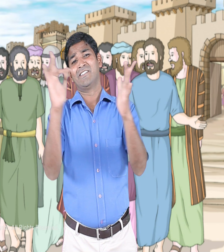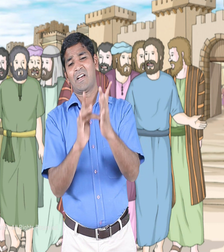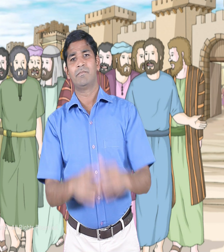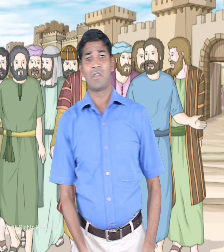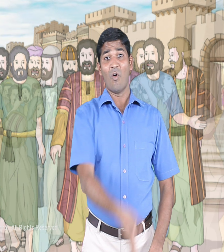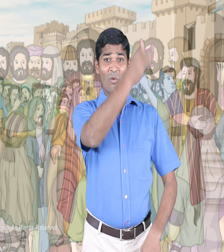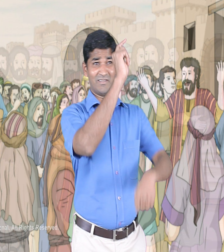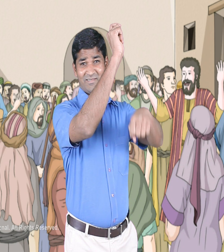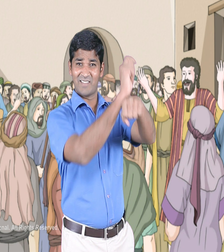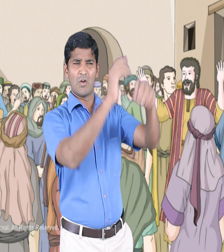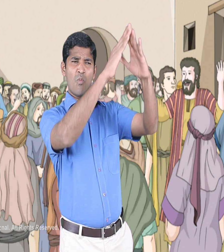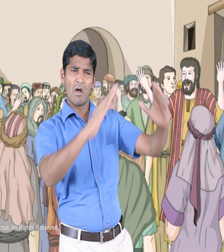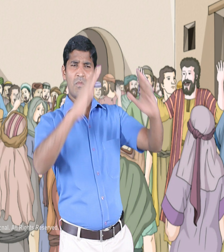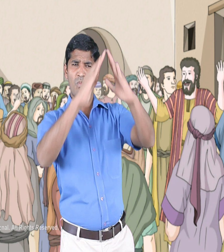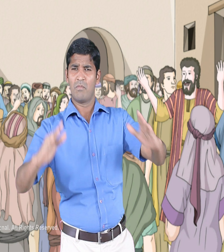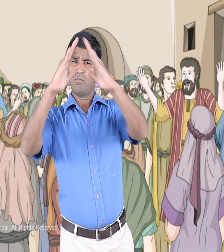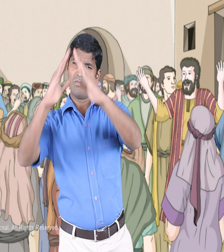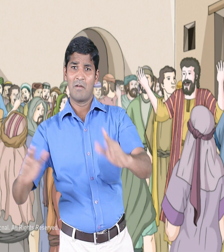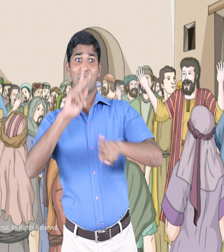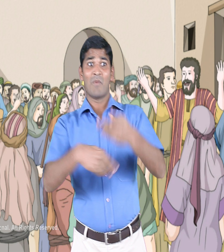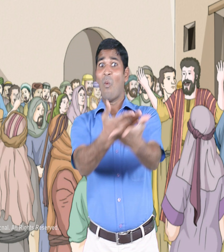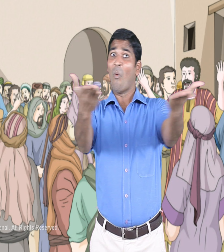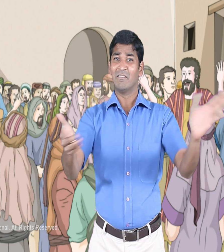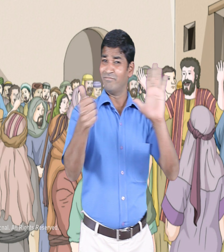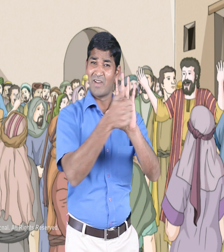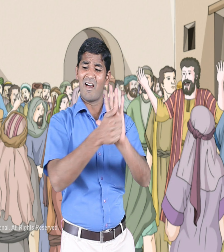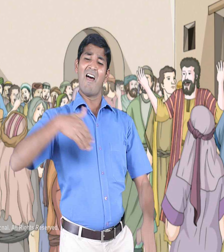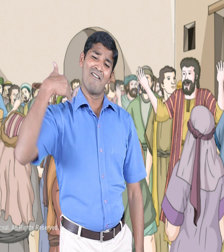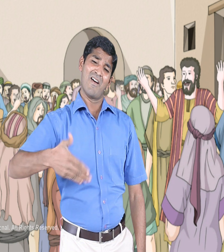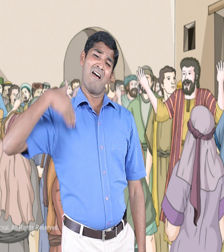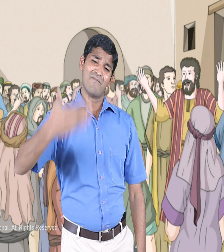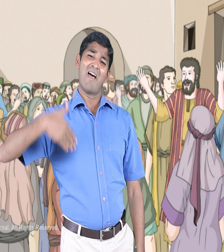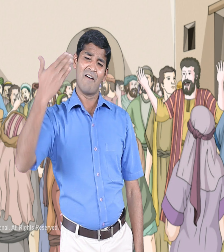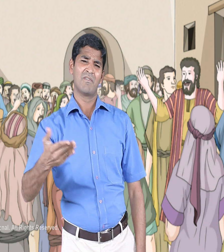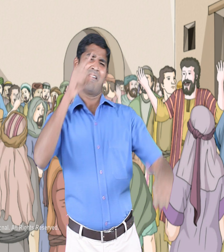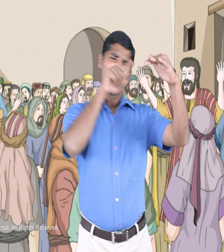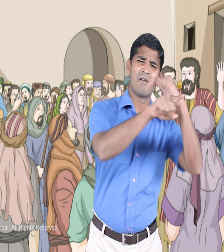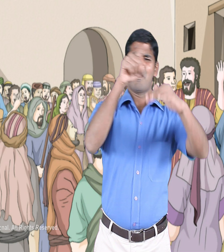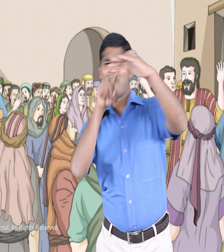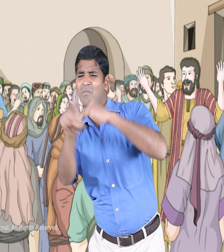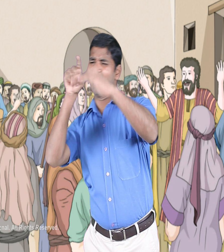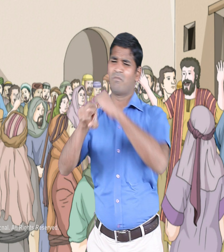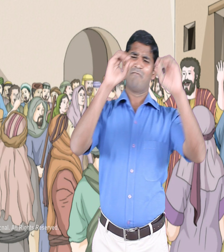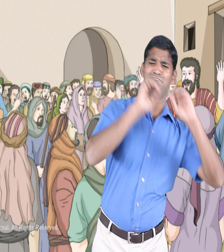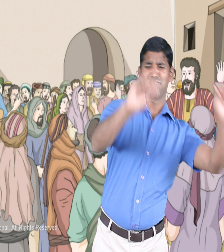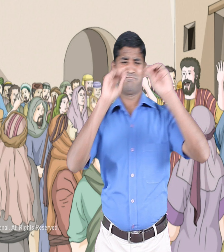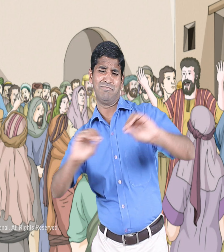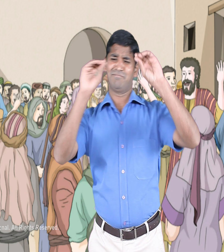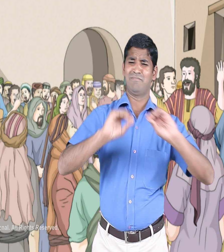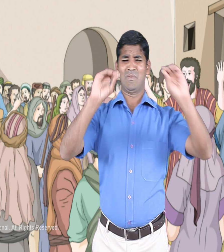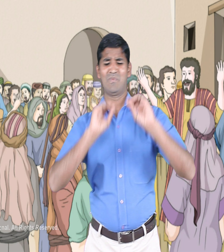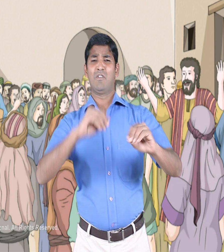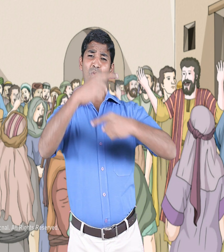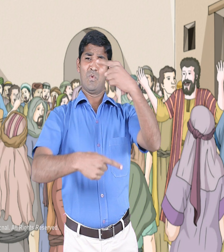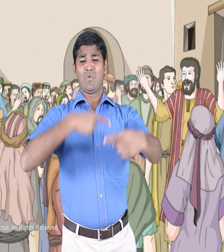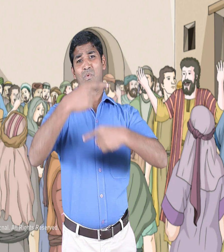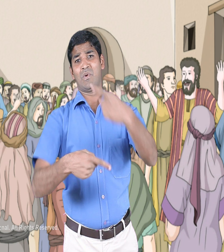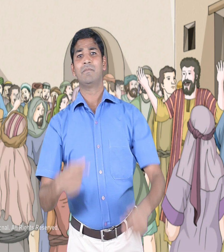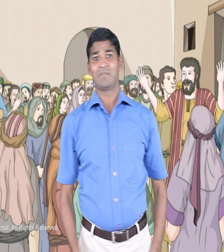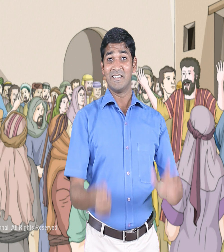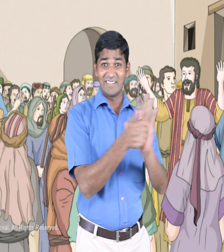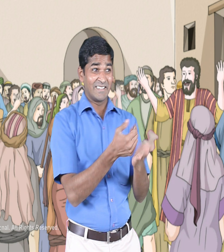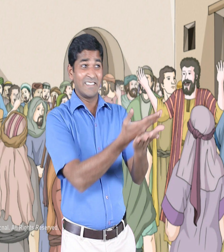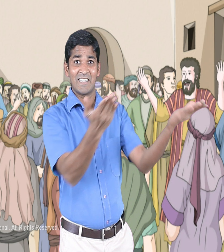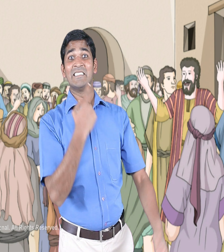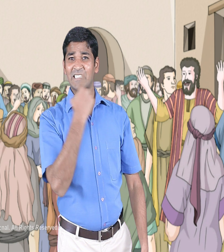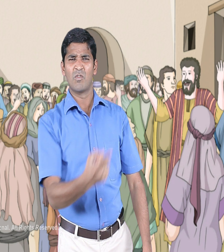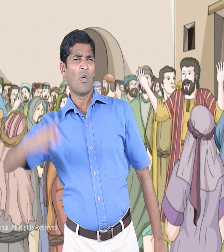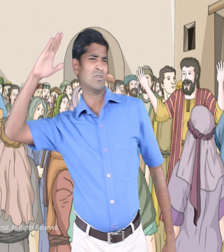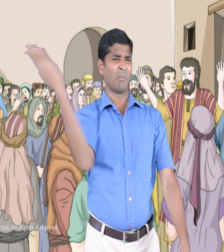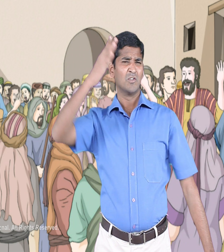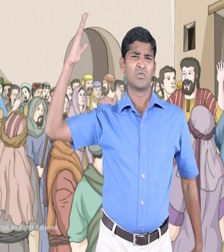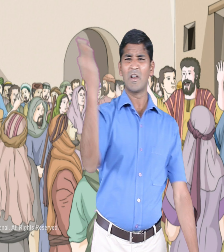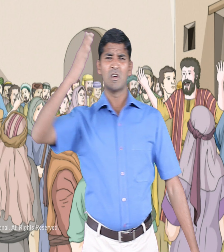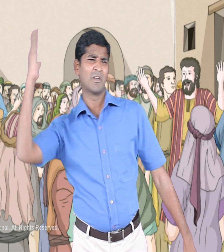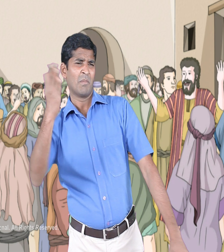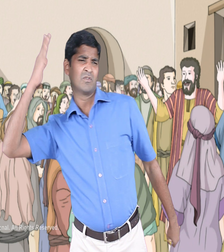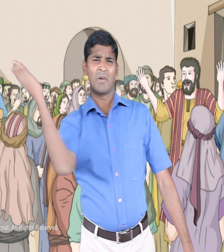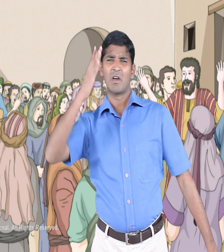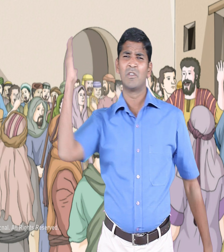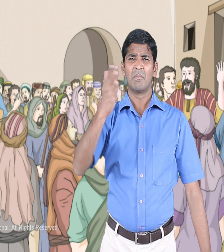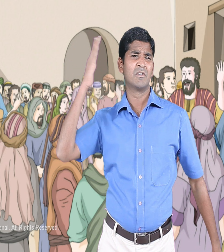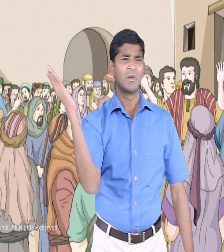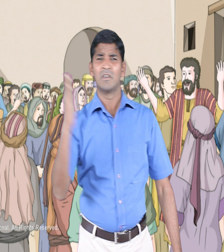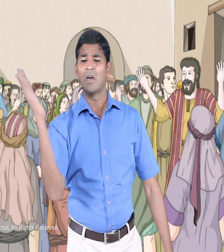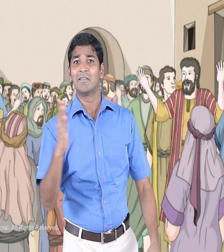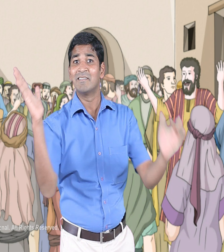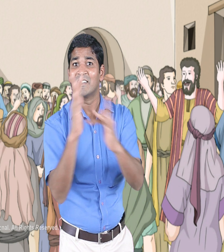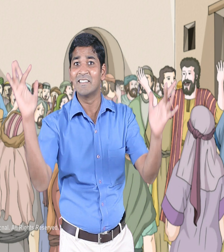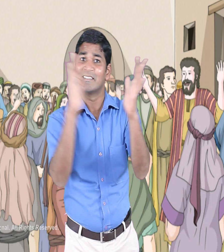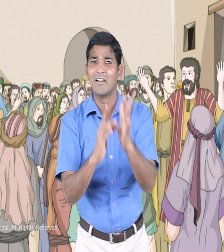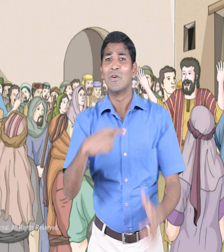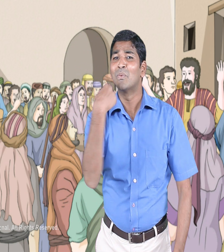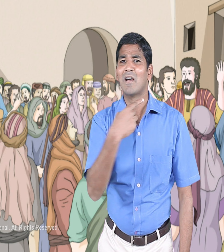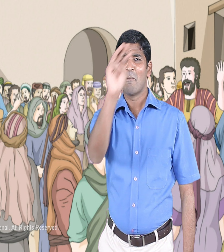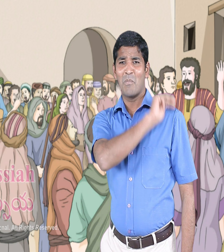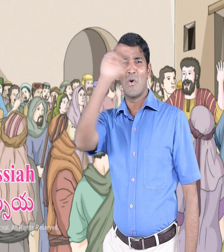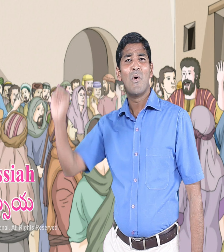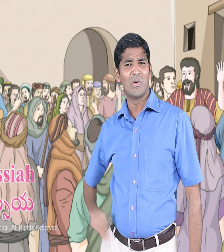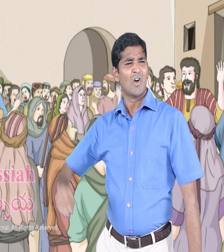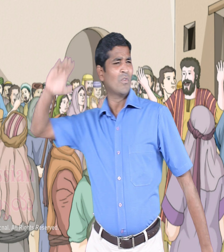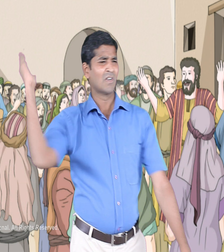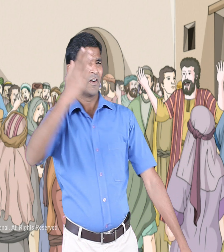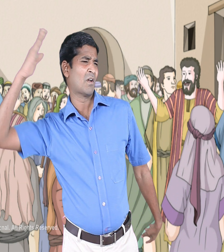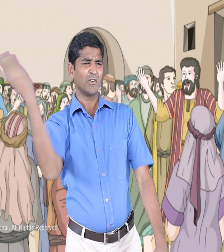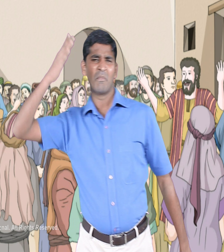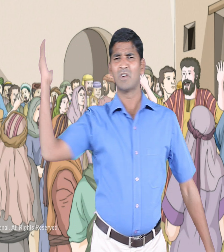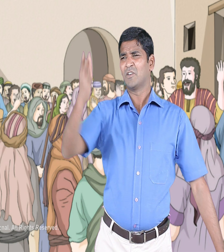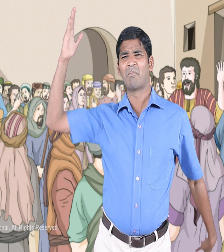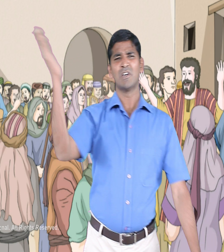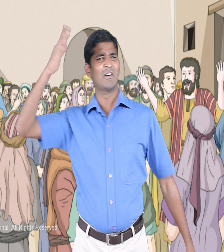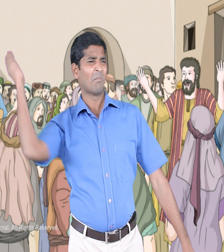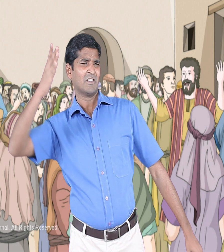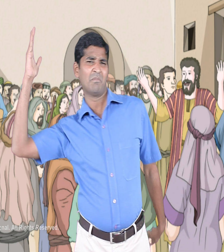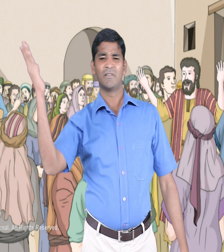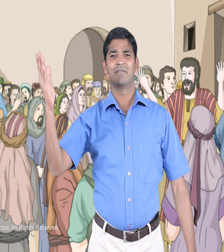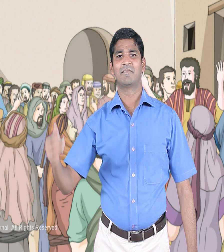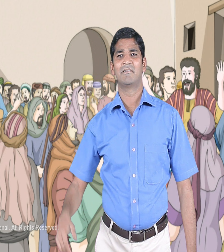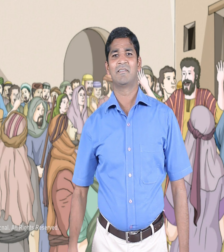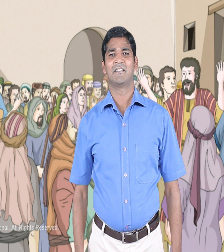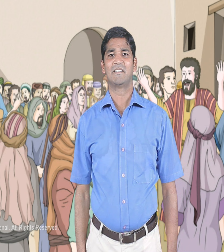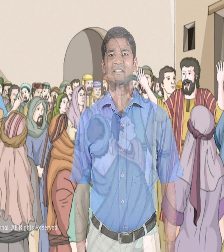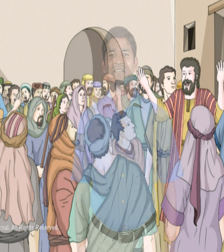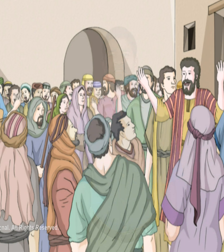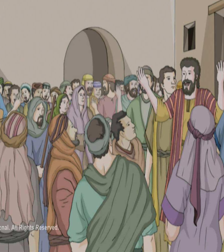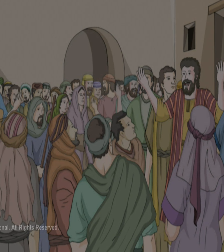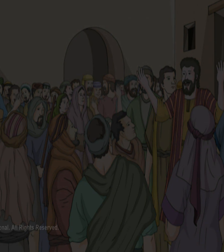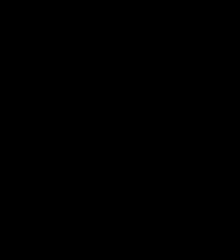Every day, in the temple courts and from house to house, they did not stop teaching and proclaiming the good news that Jesus is the Christ.